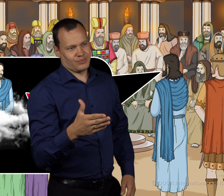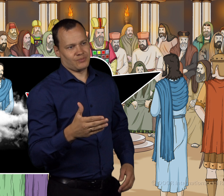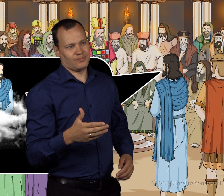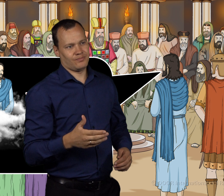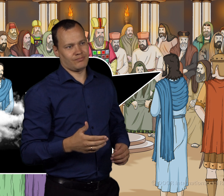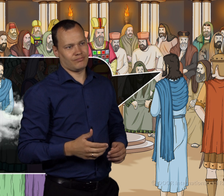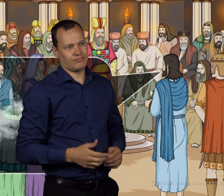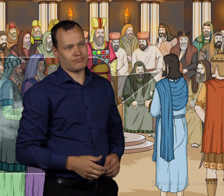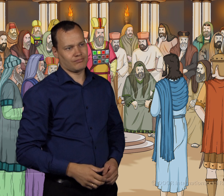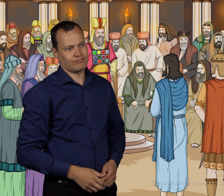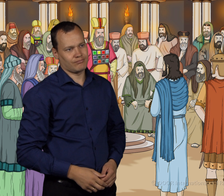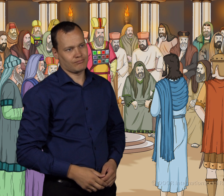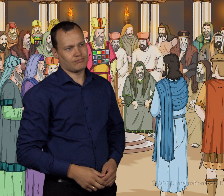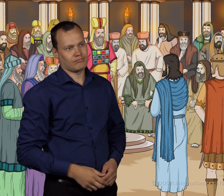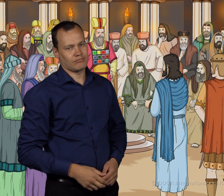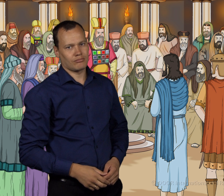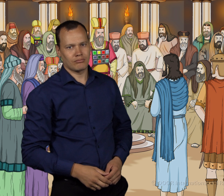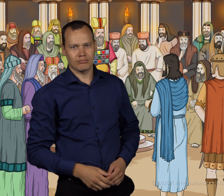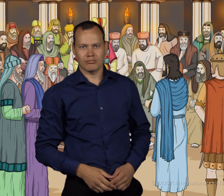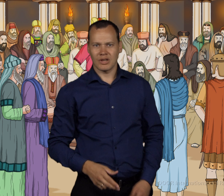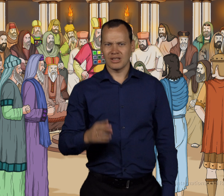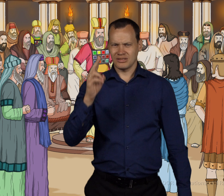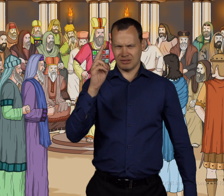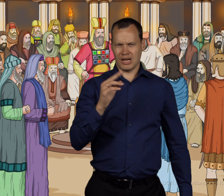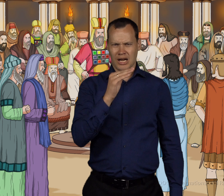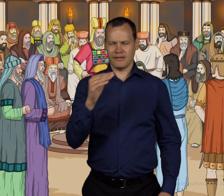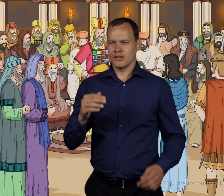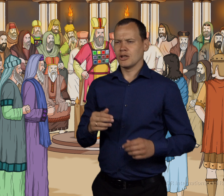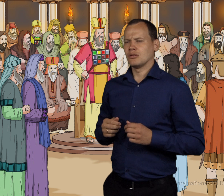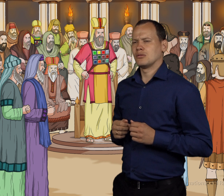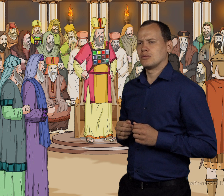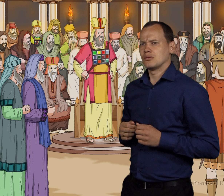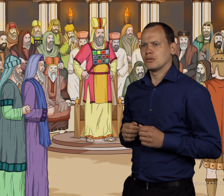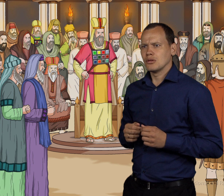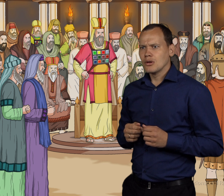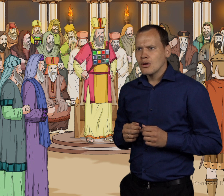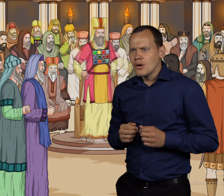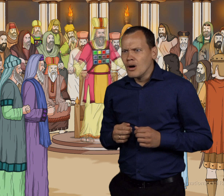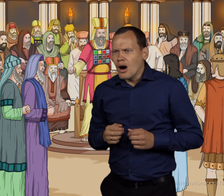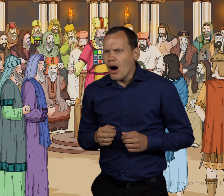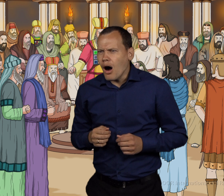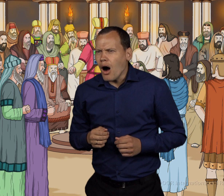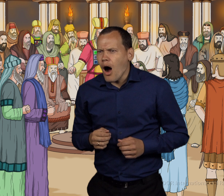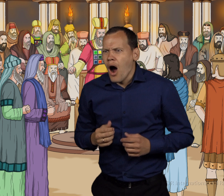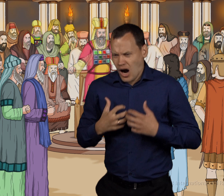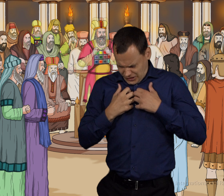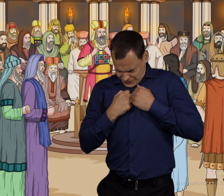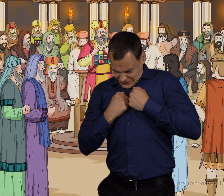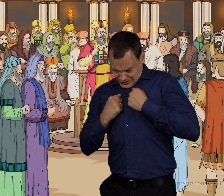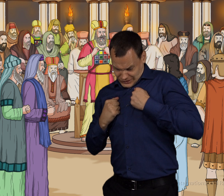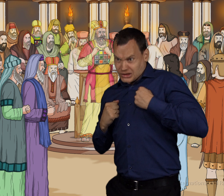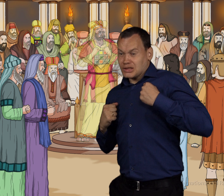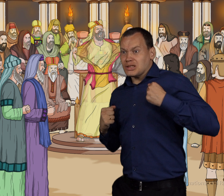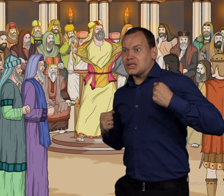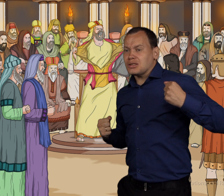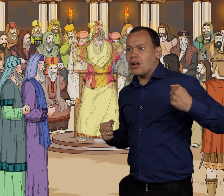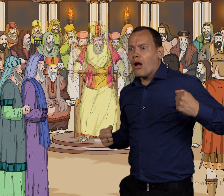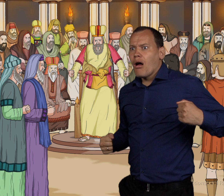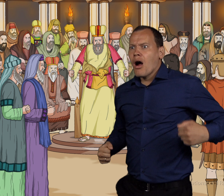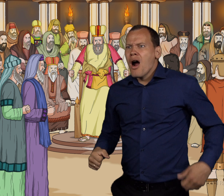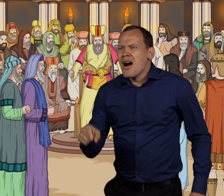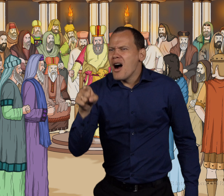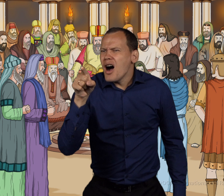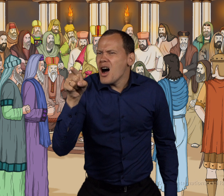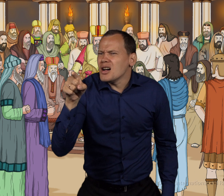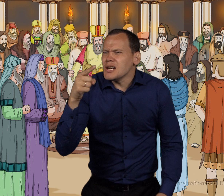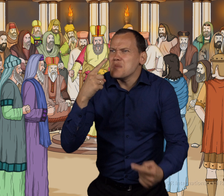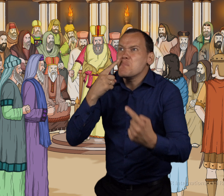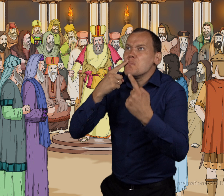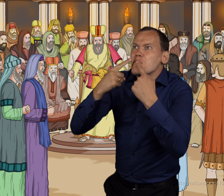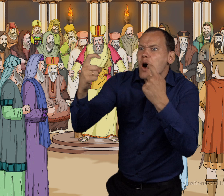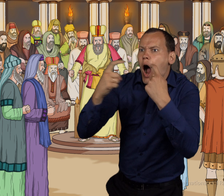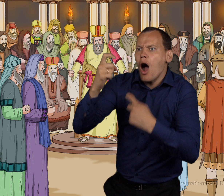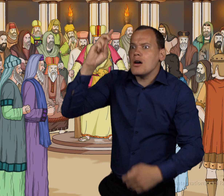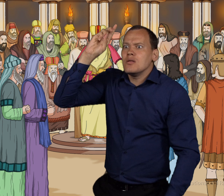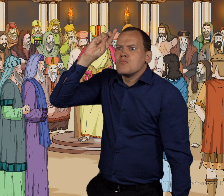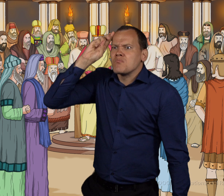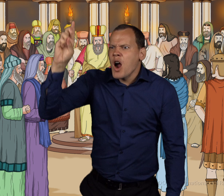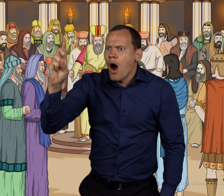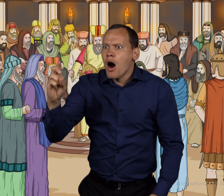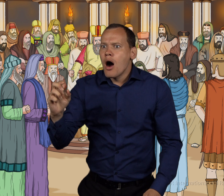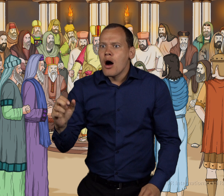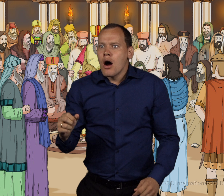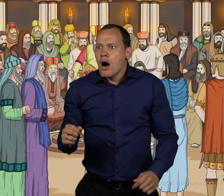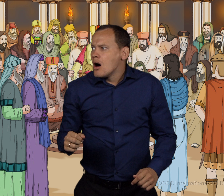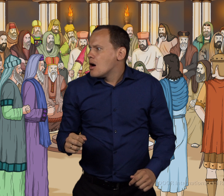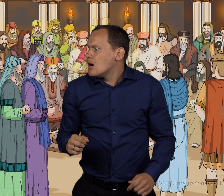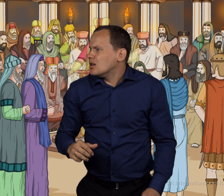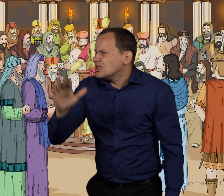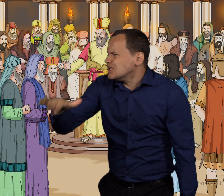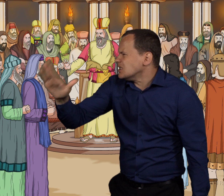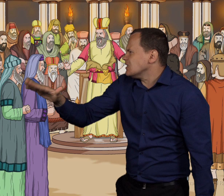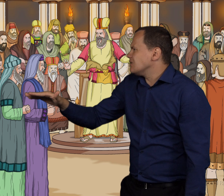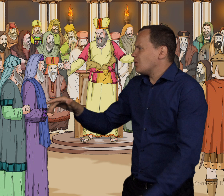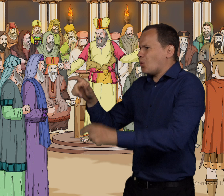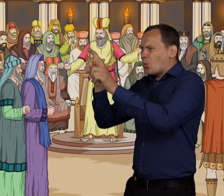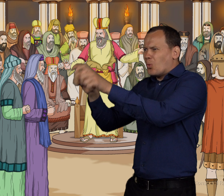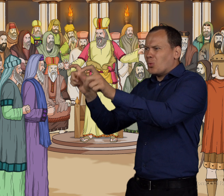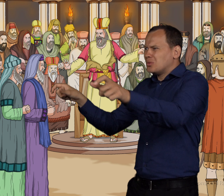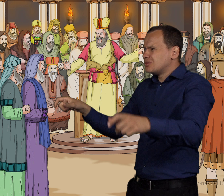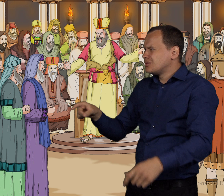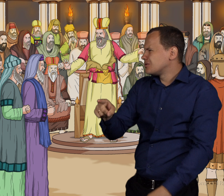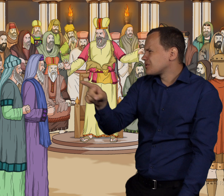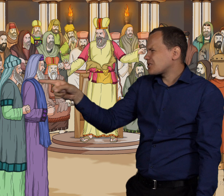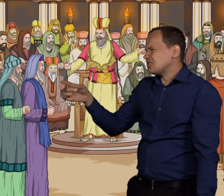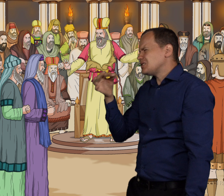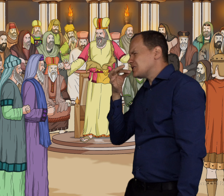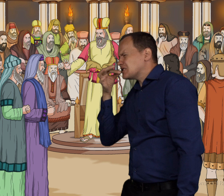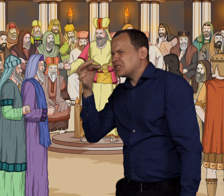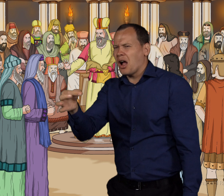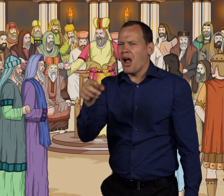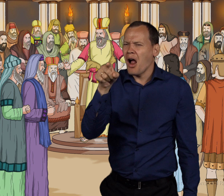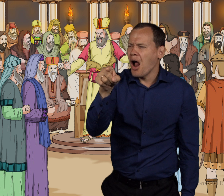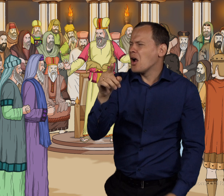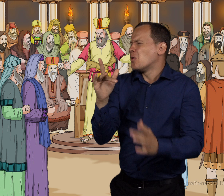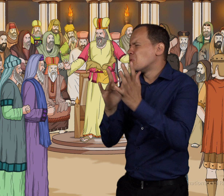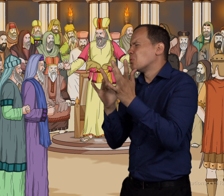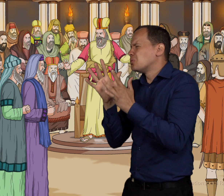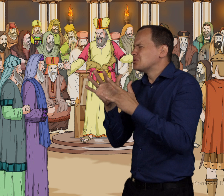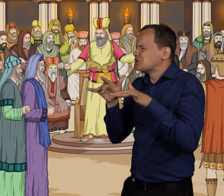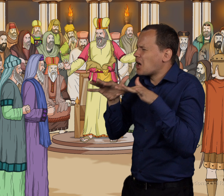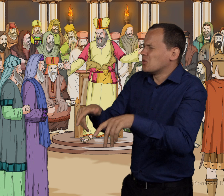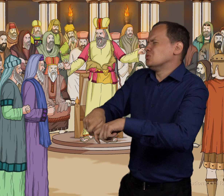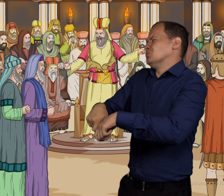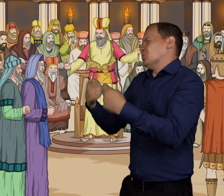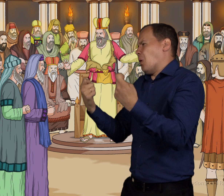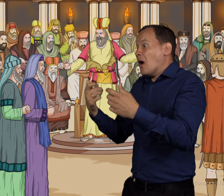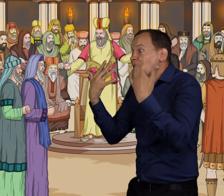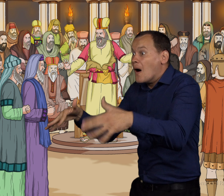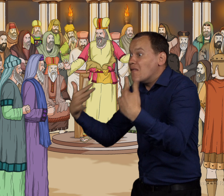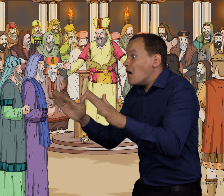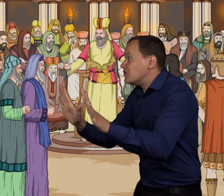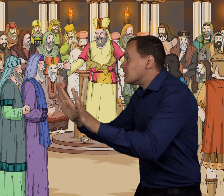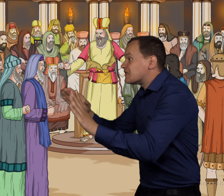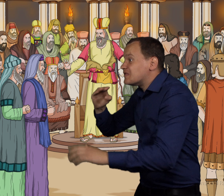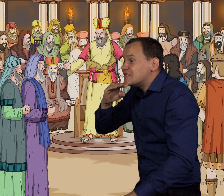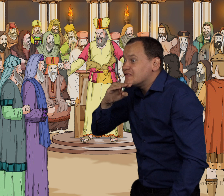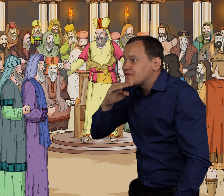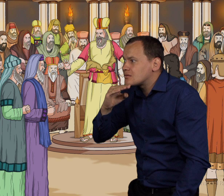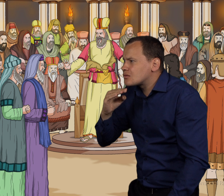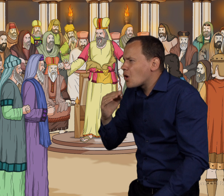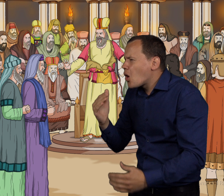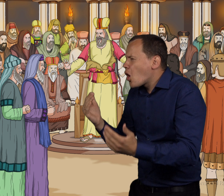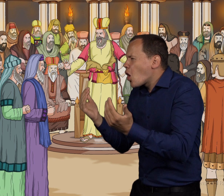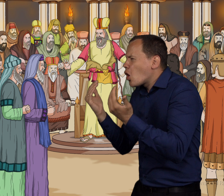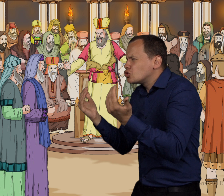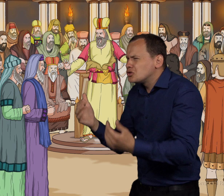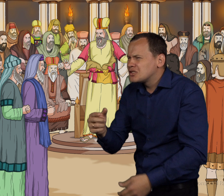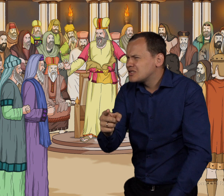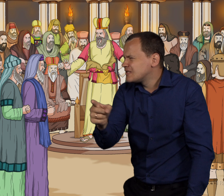At this, the high priest tore his clothes and declared, “He has blasphemed!